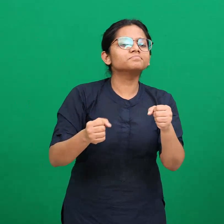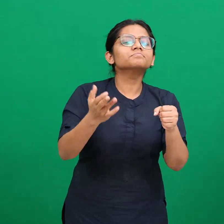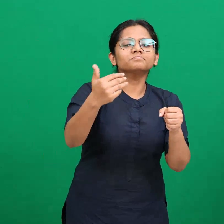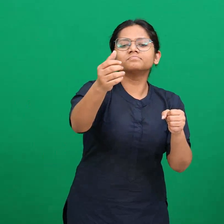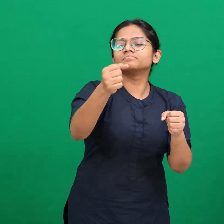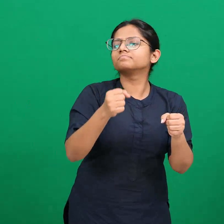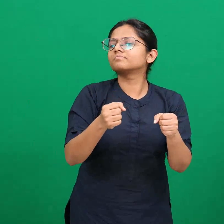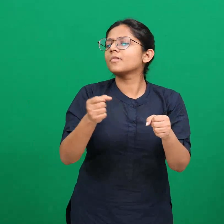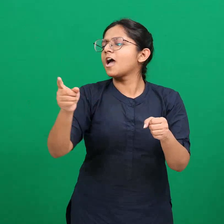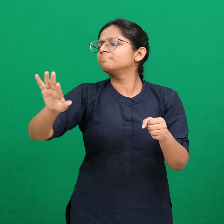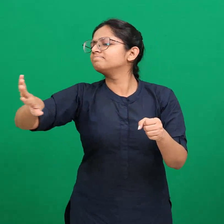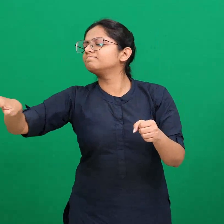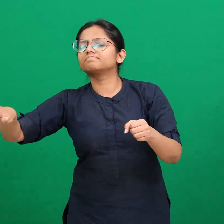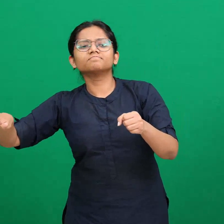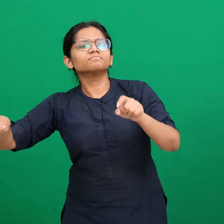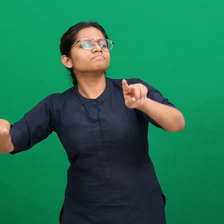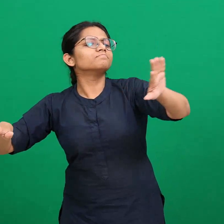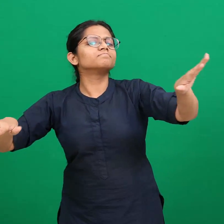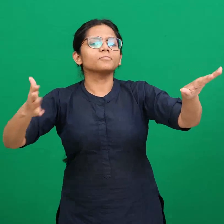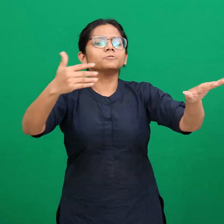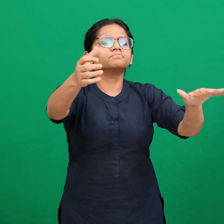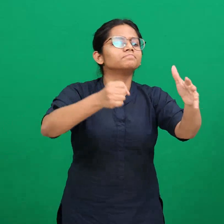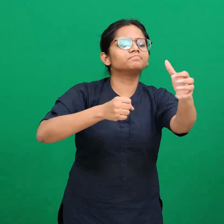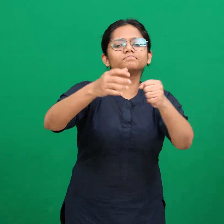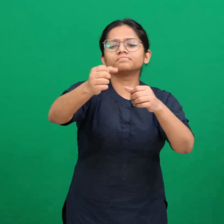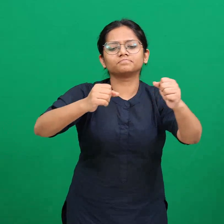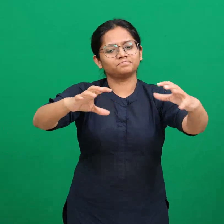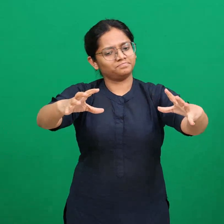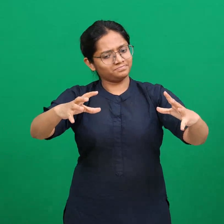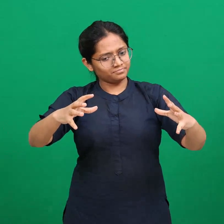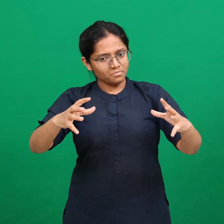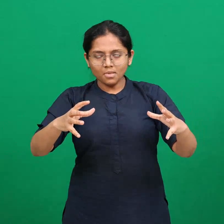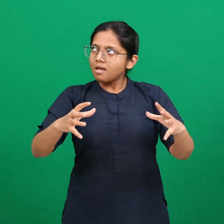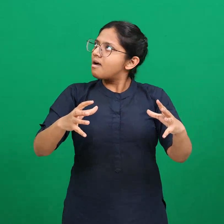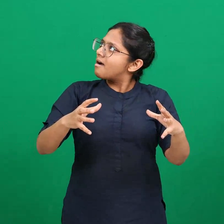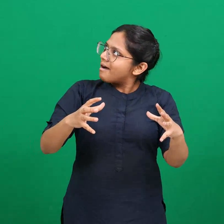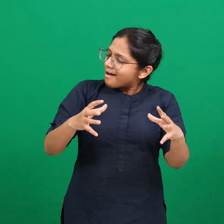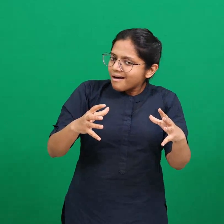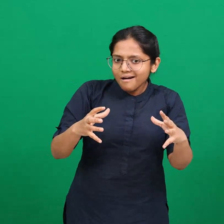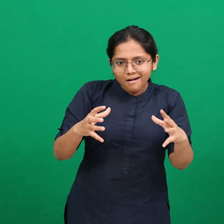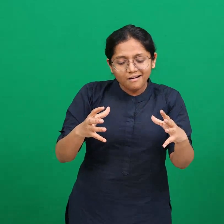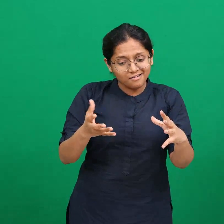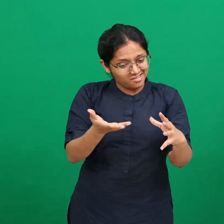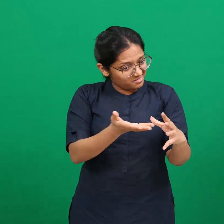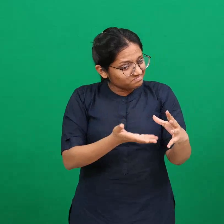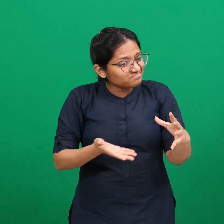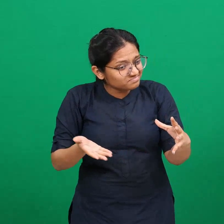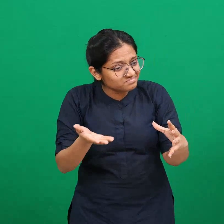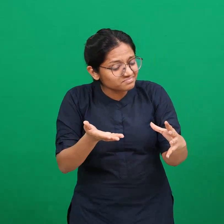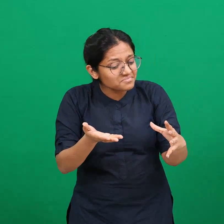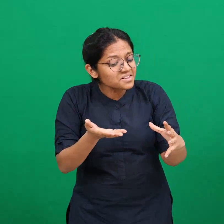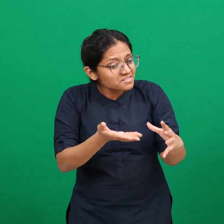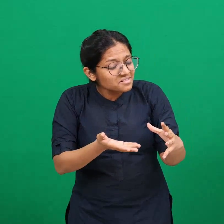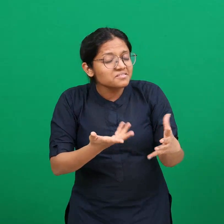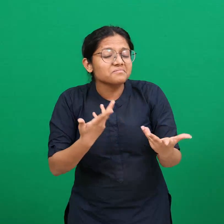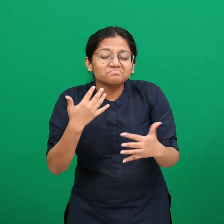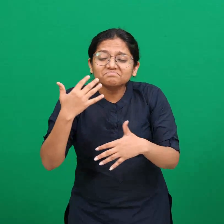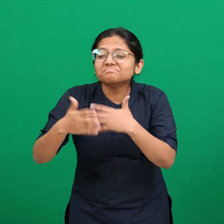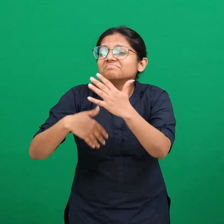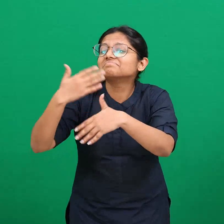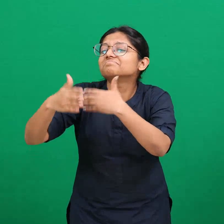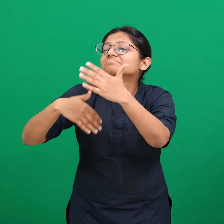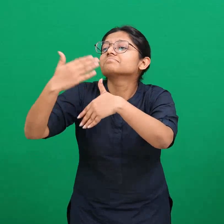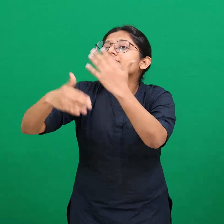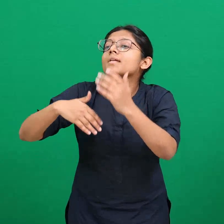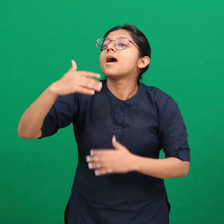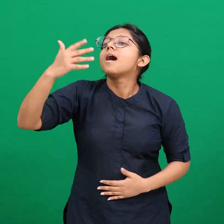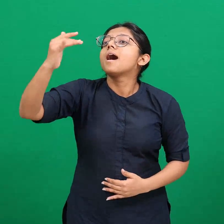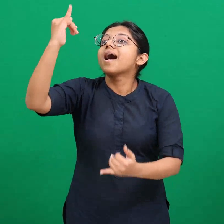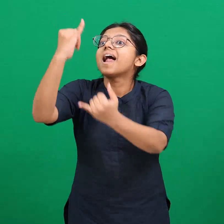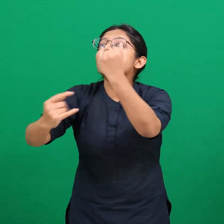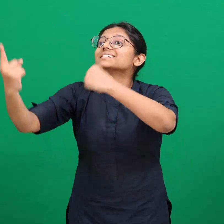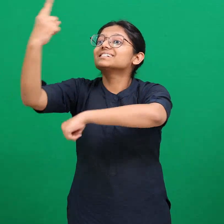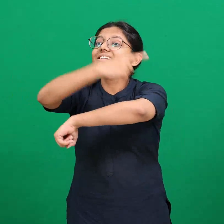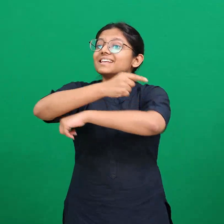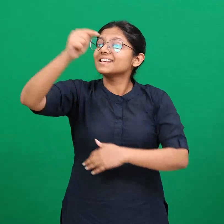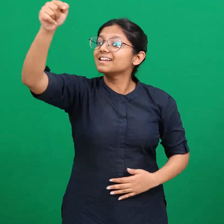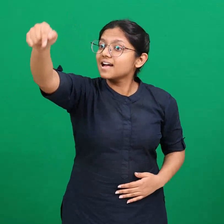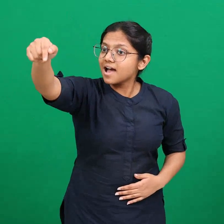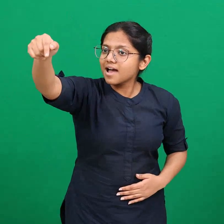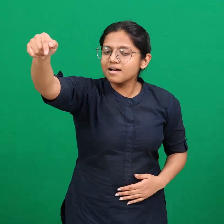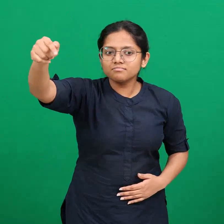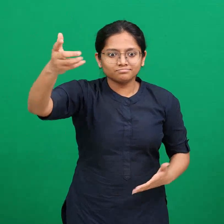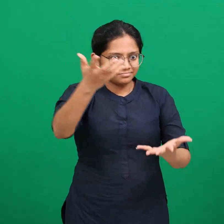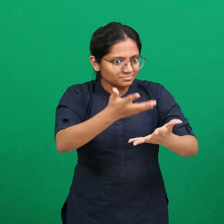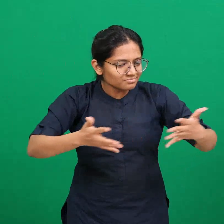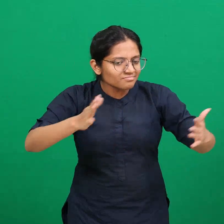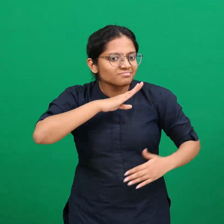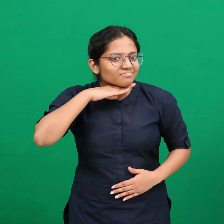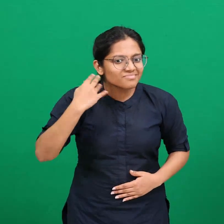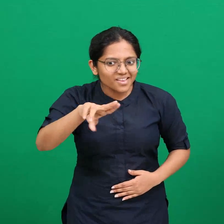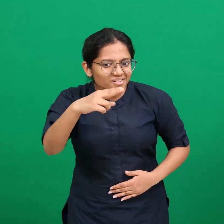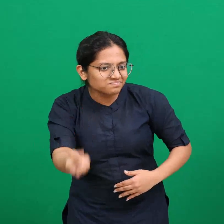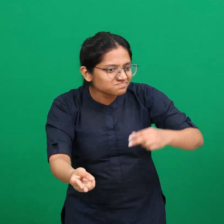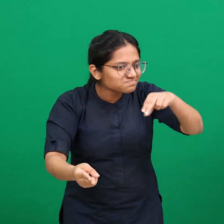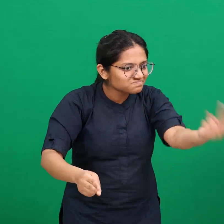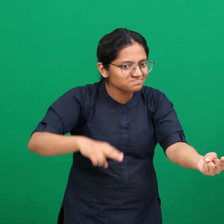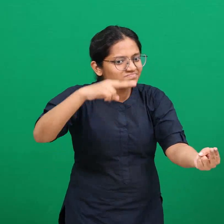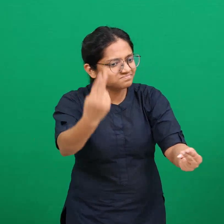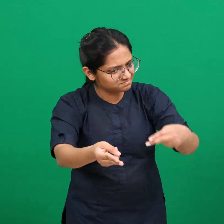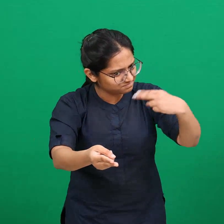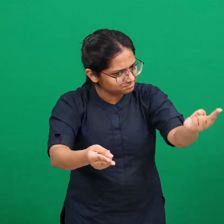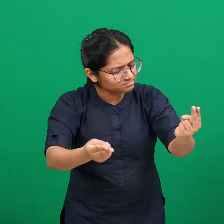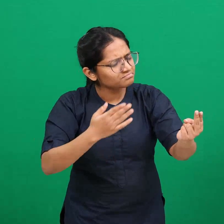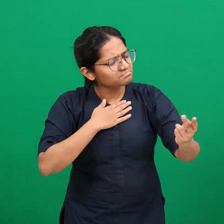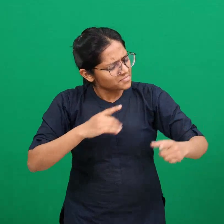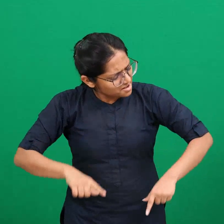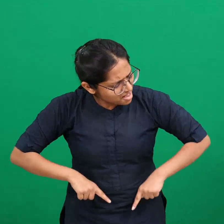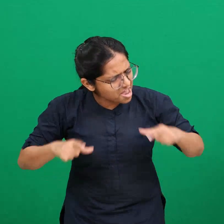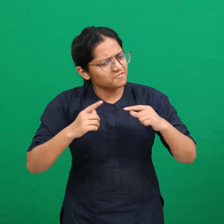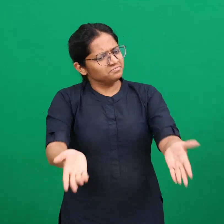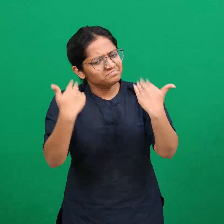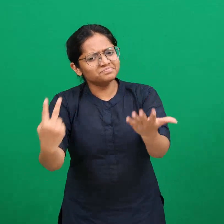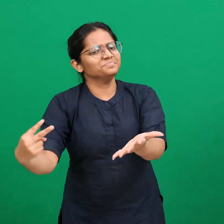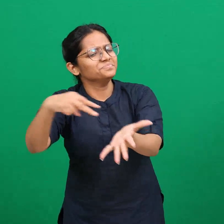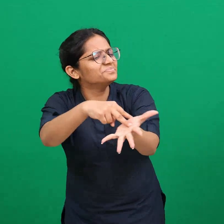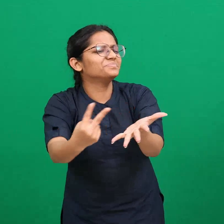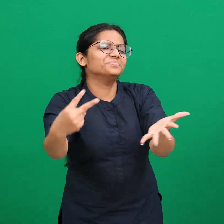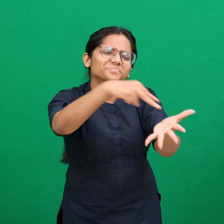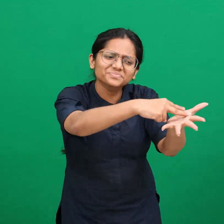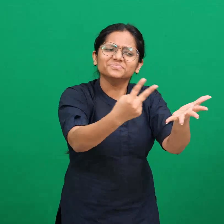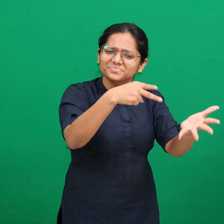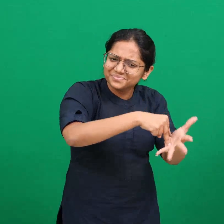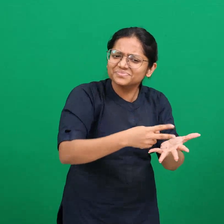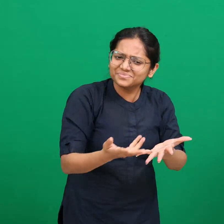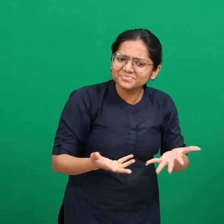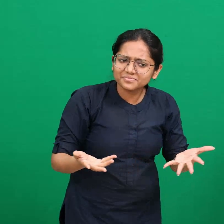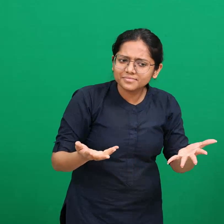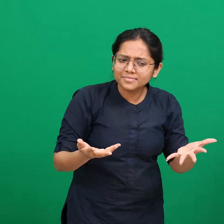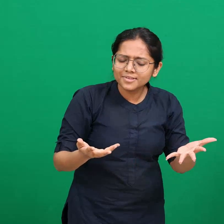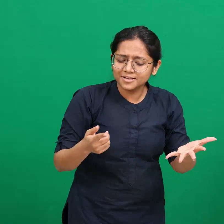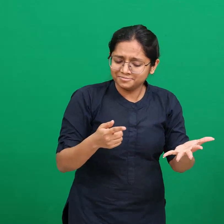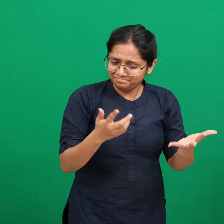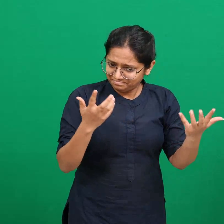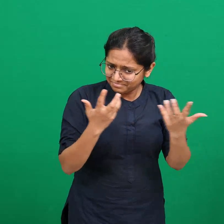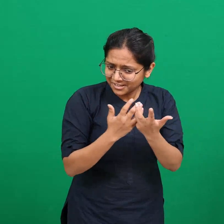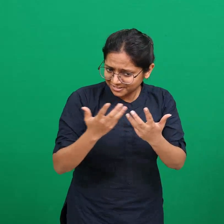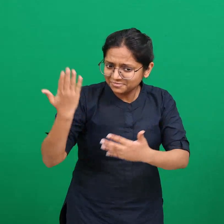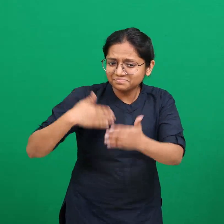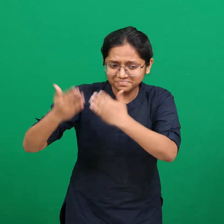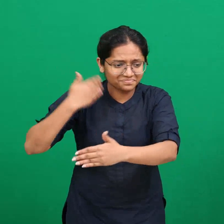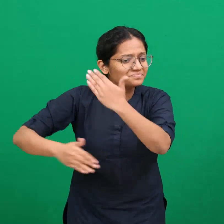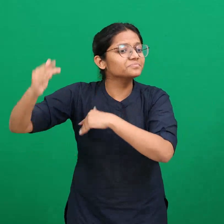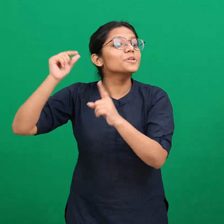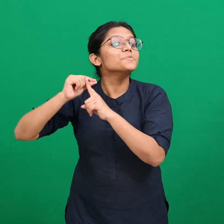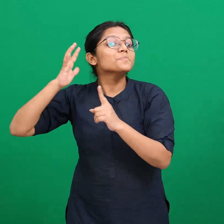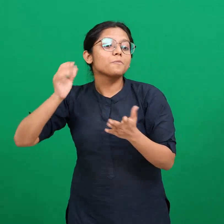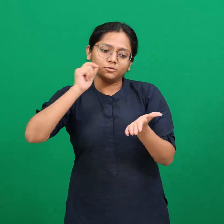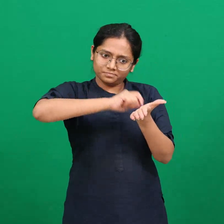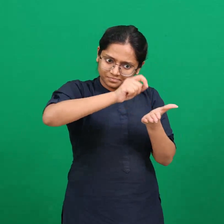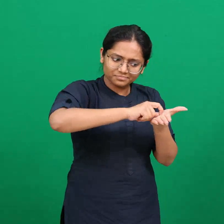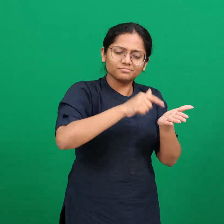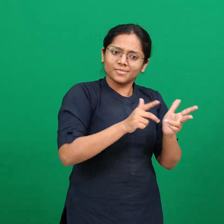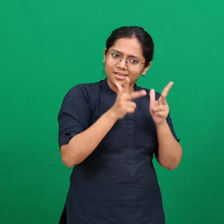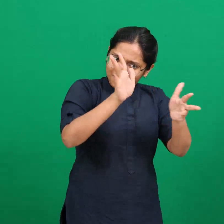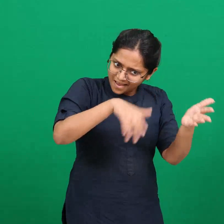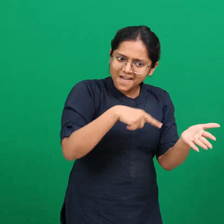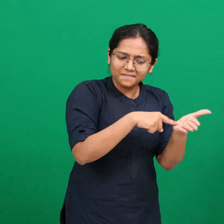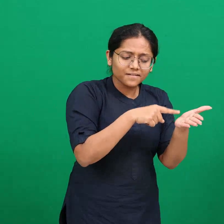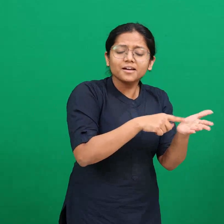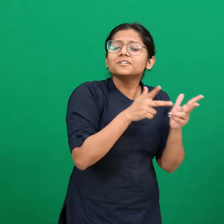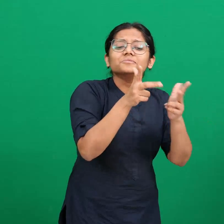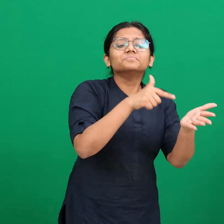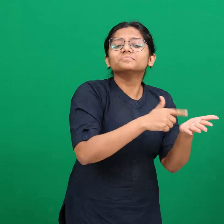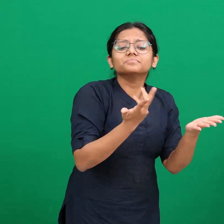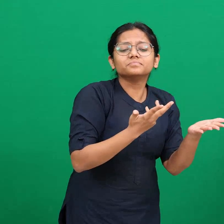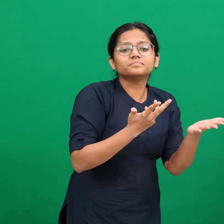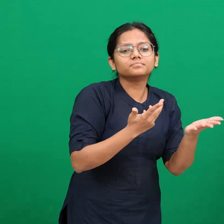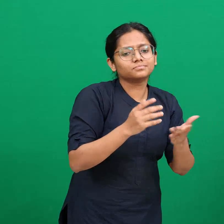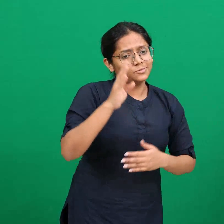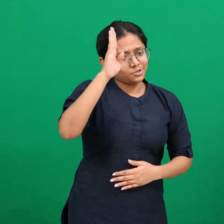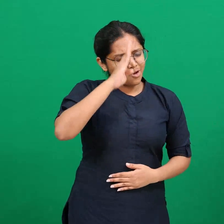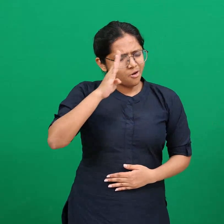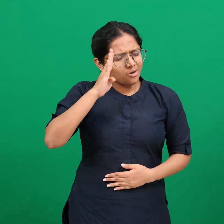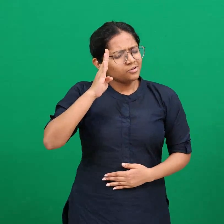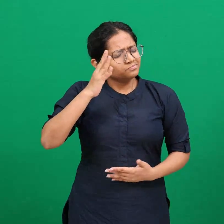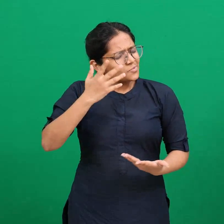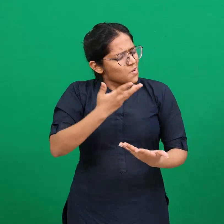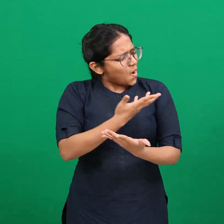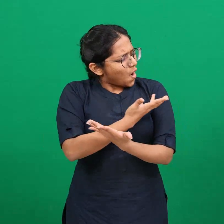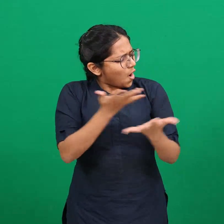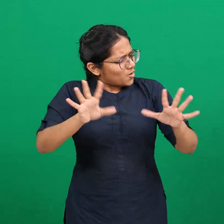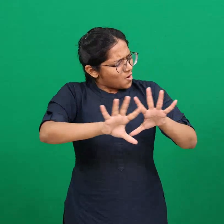"No one can come to Me unless the Father who sent Me draws him, and I will raise him up at the last day.